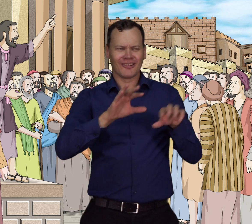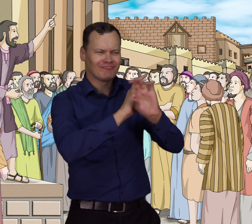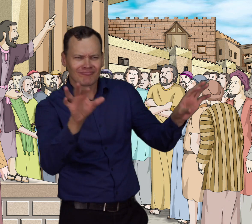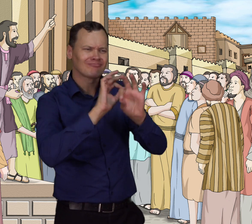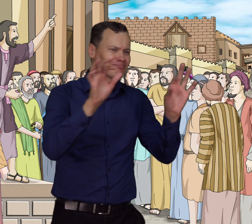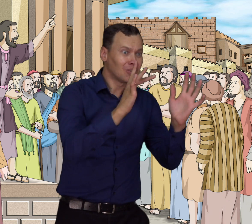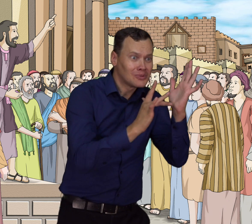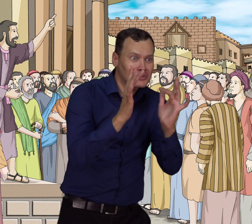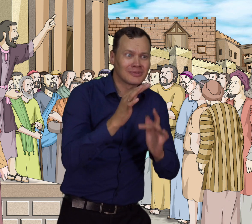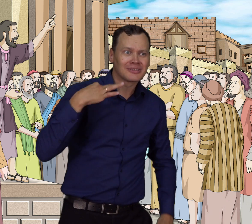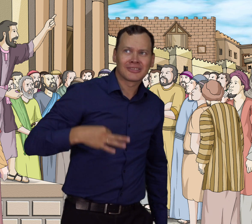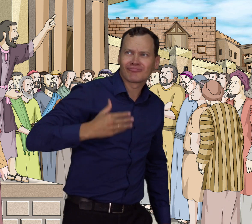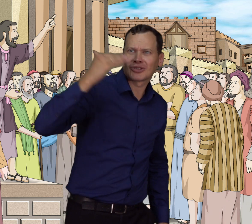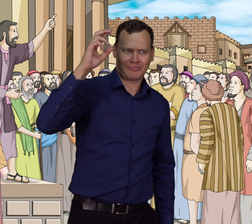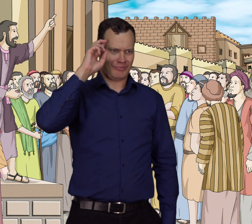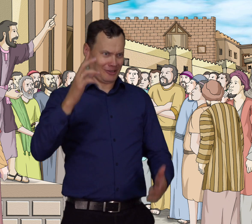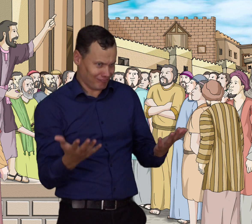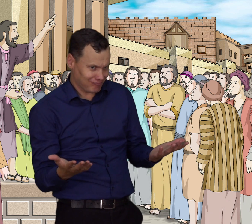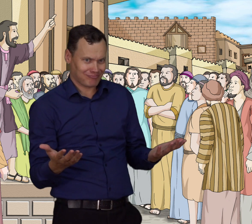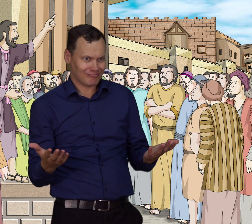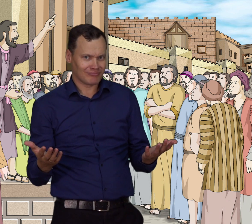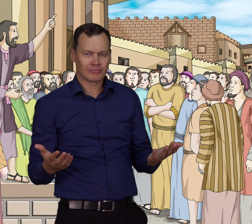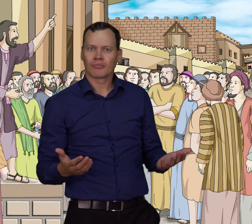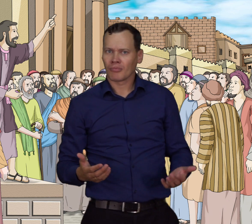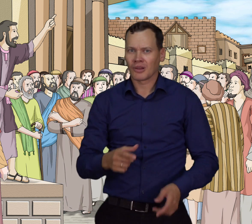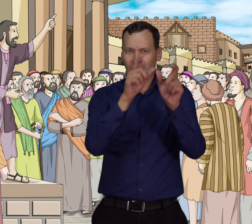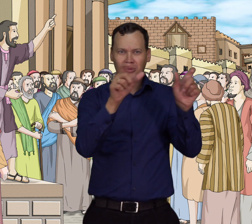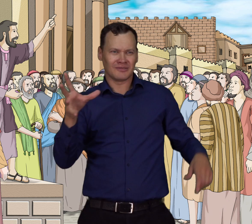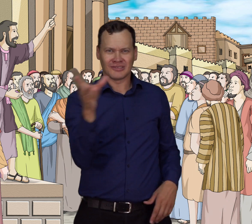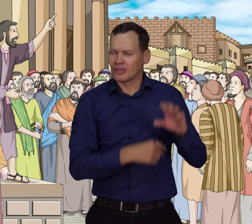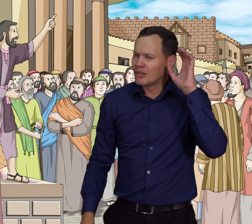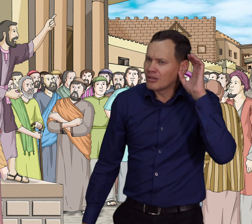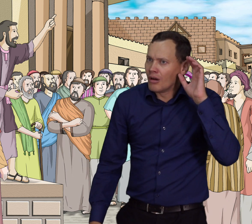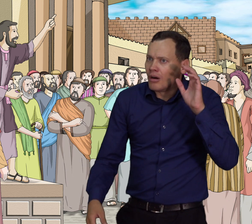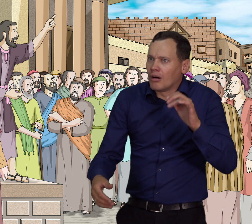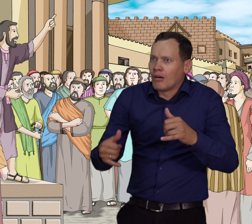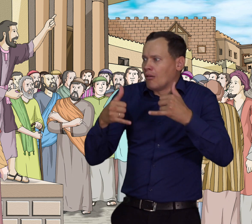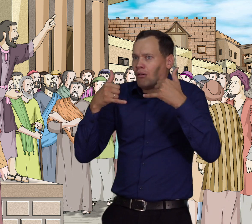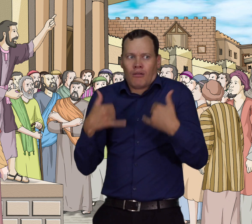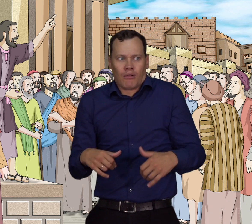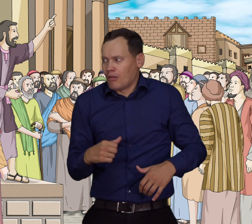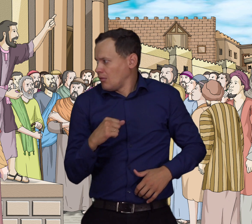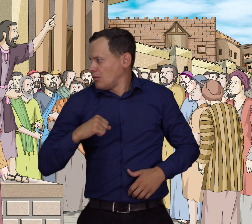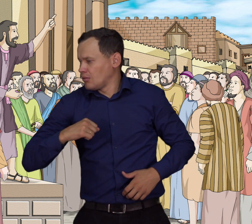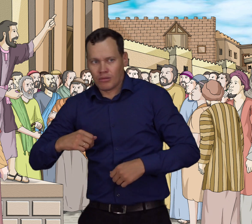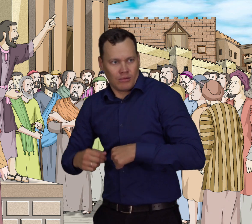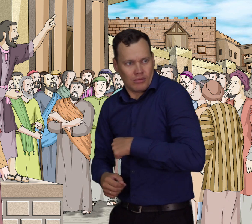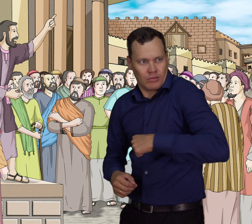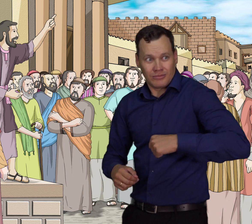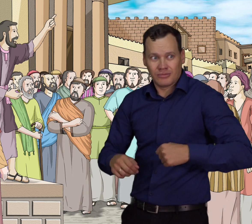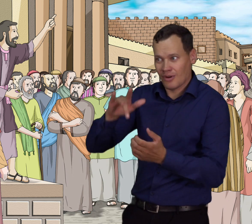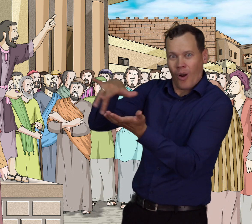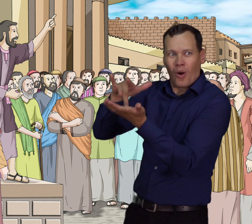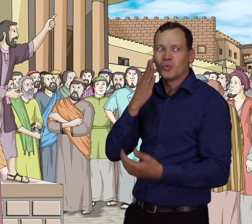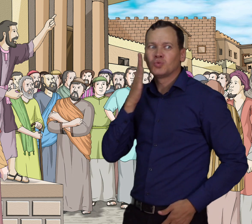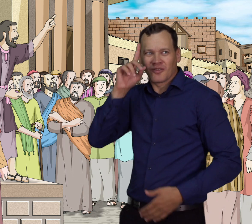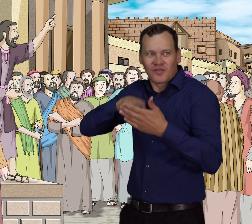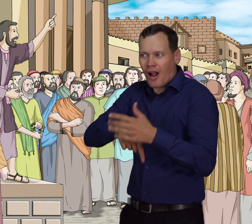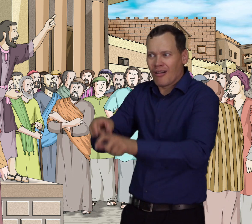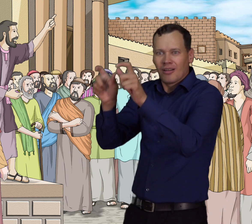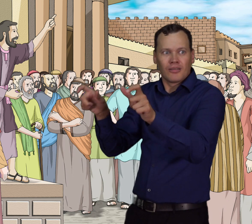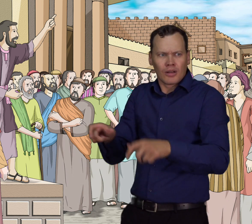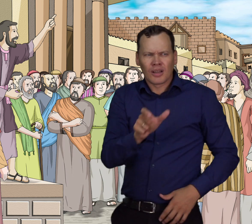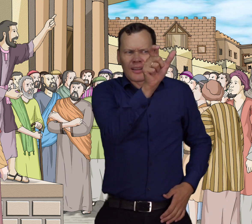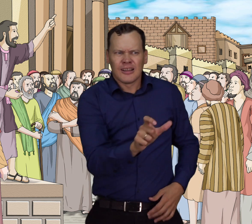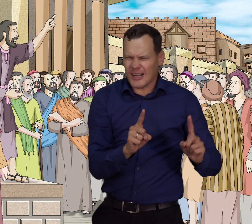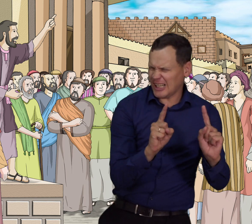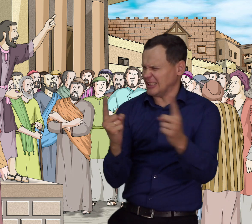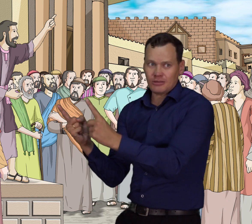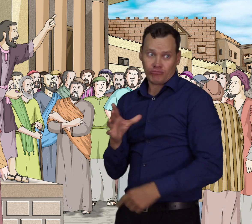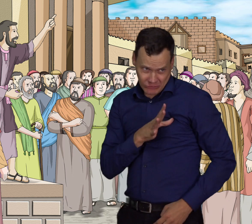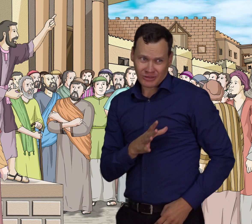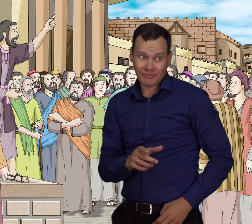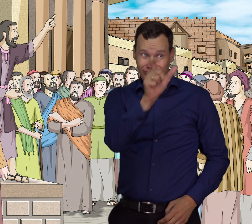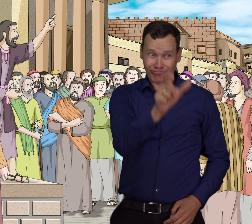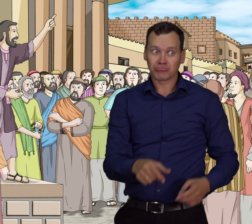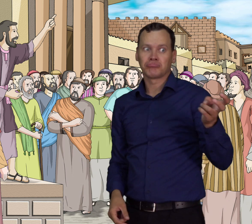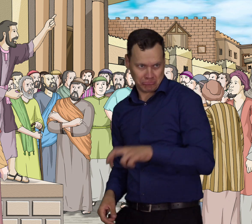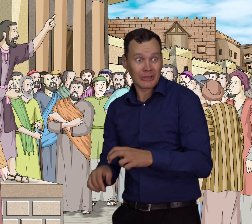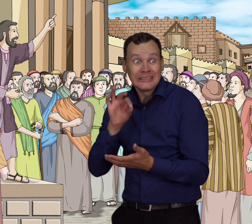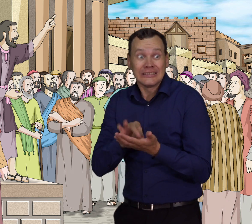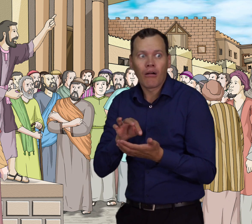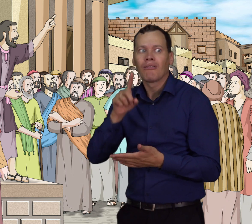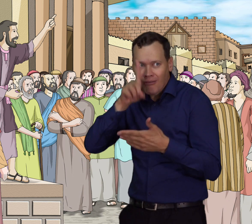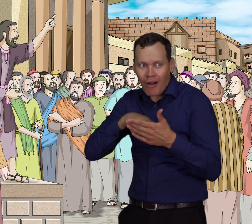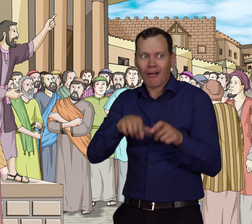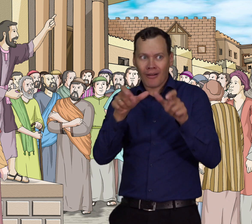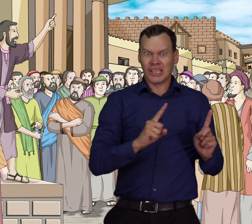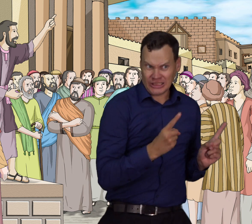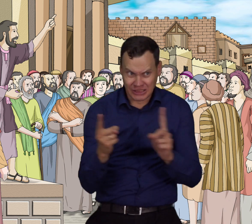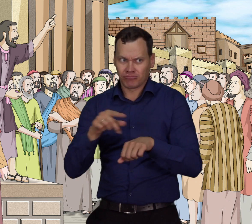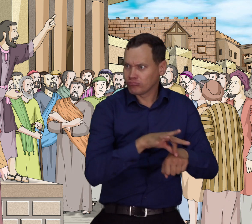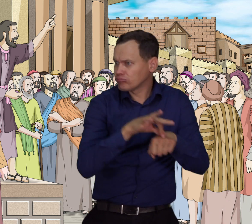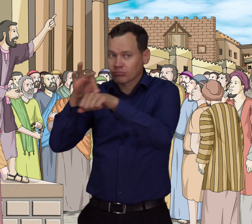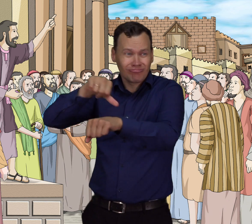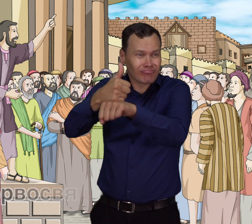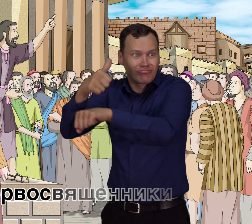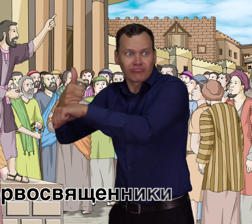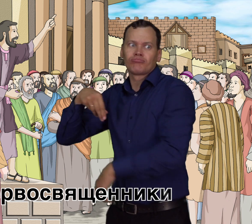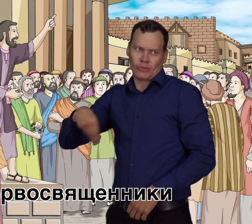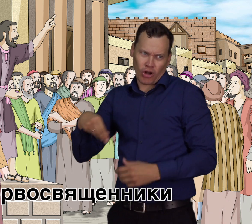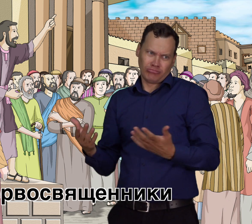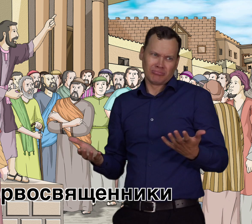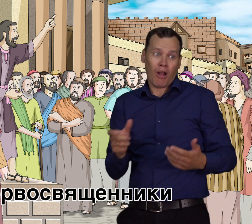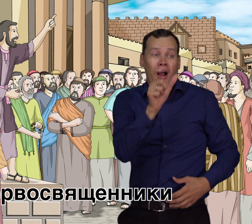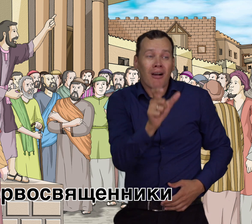All who heard him were astounded and asked, “Isn’t this the man who wreaked havoc in Jerusalem on those who call on this name?